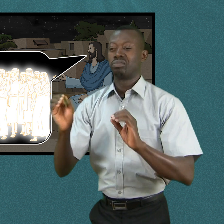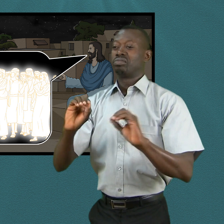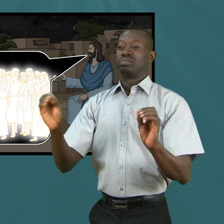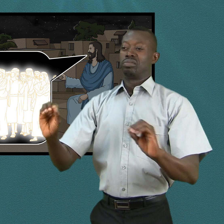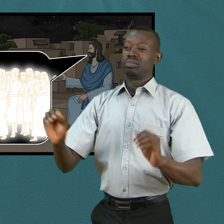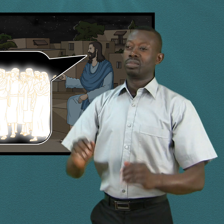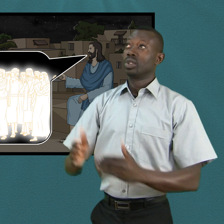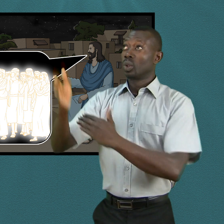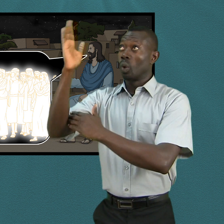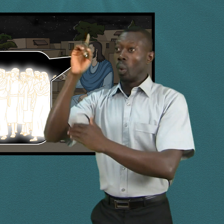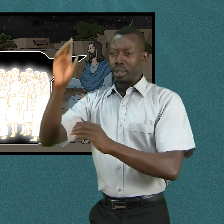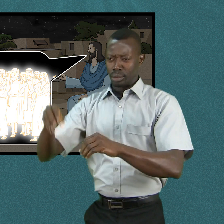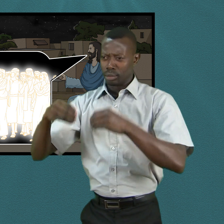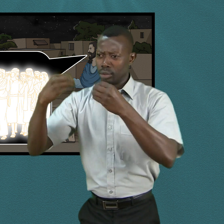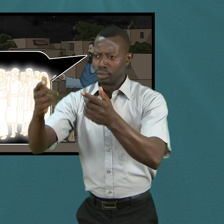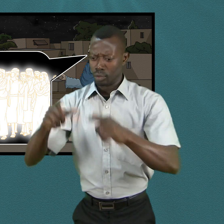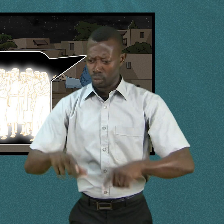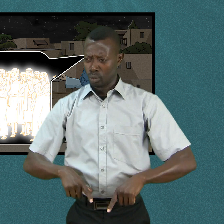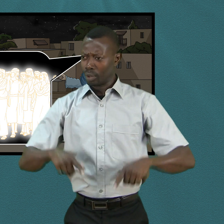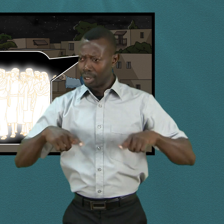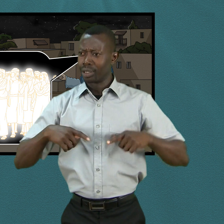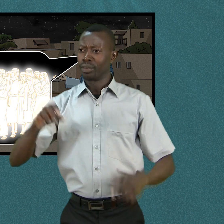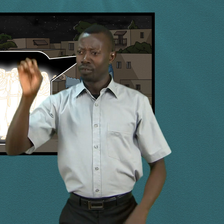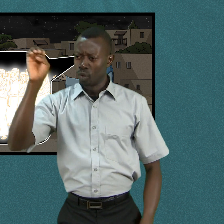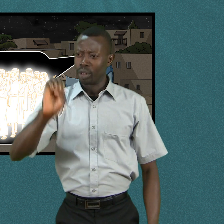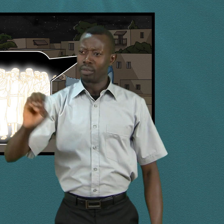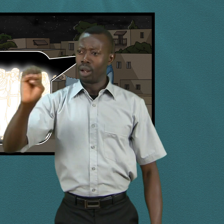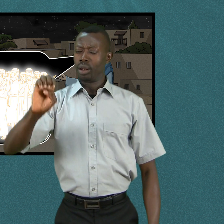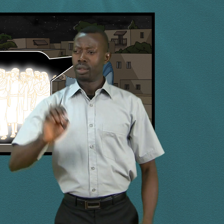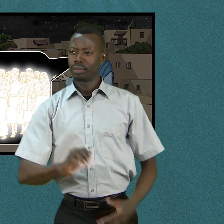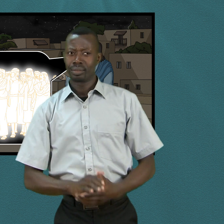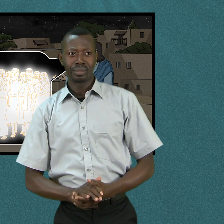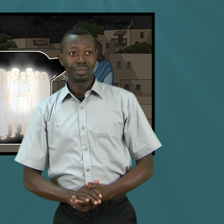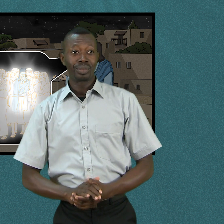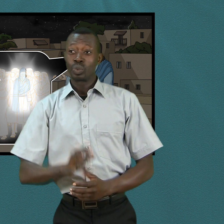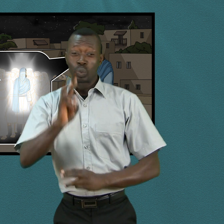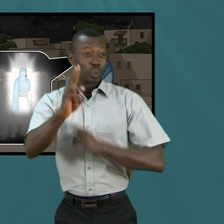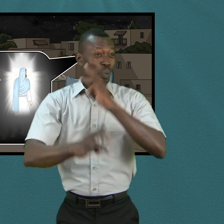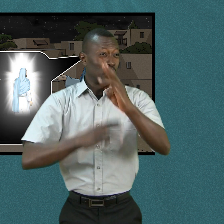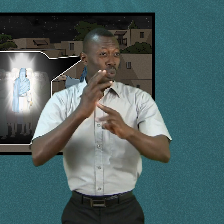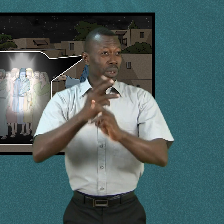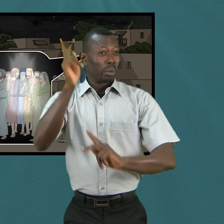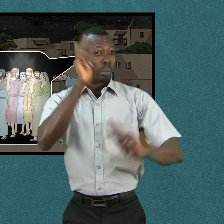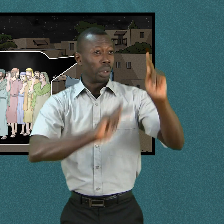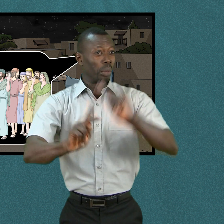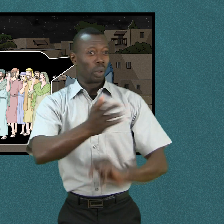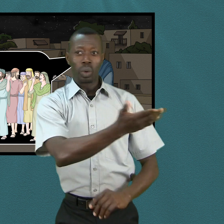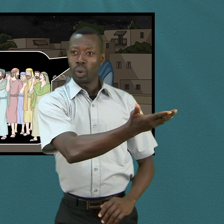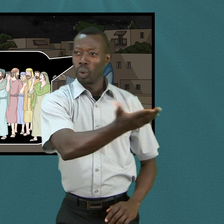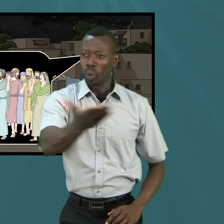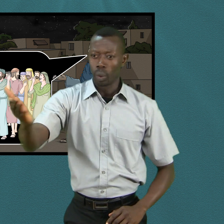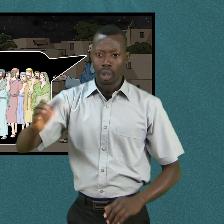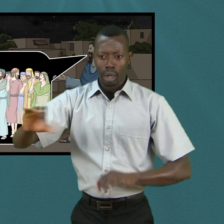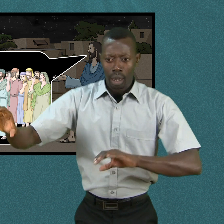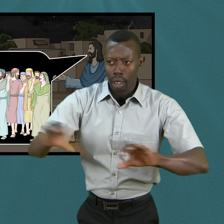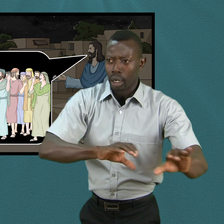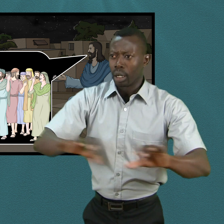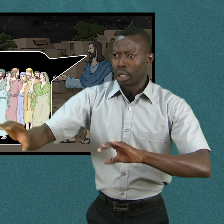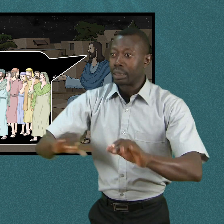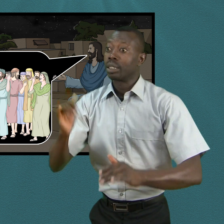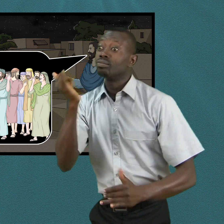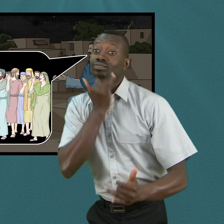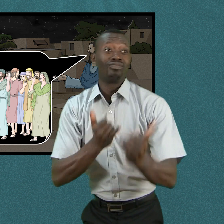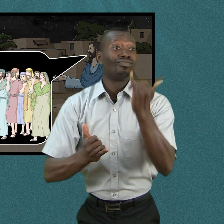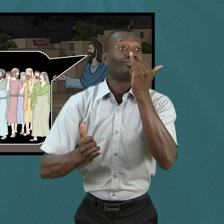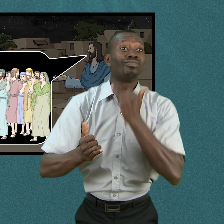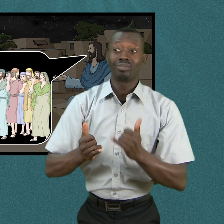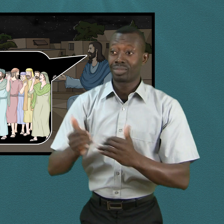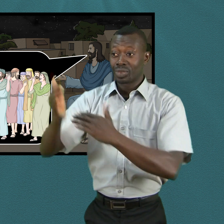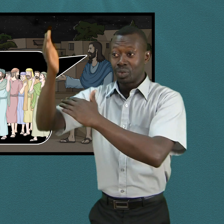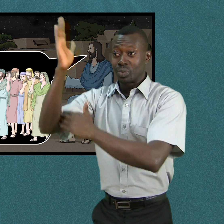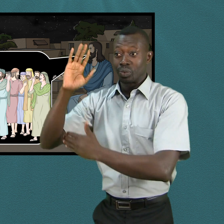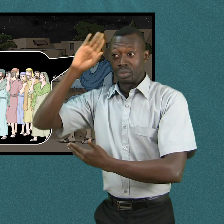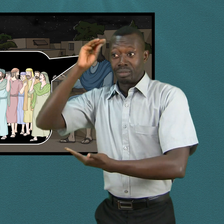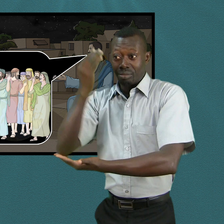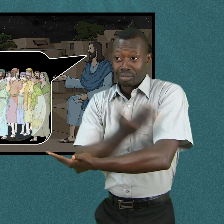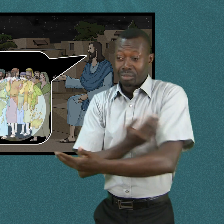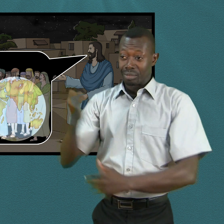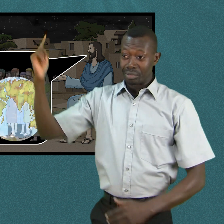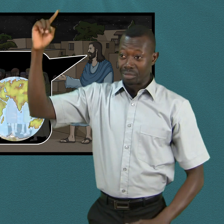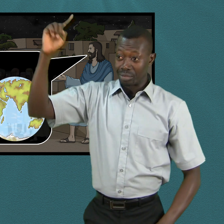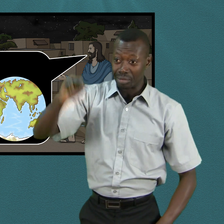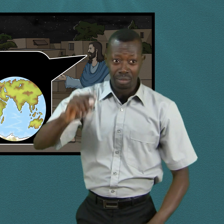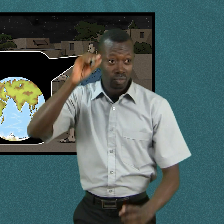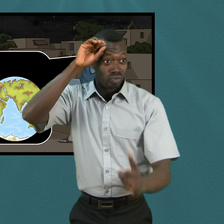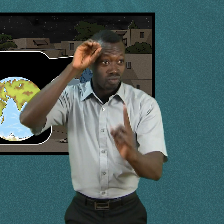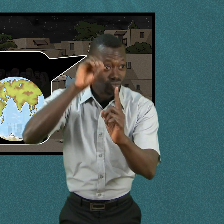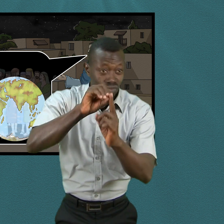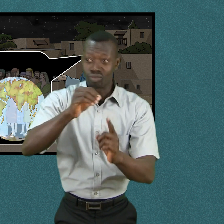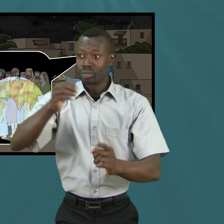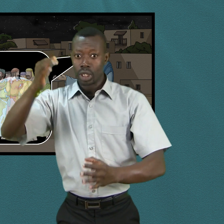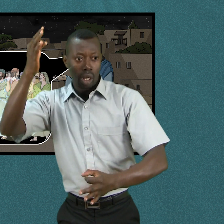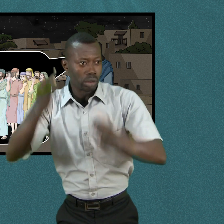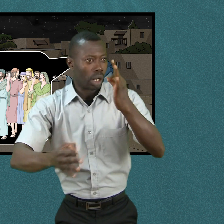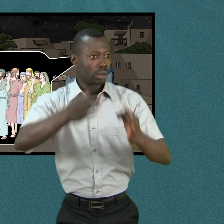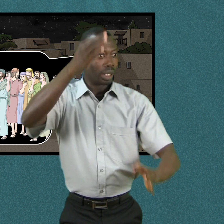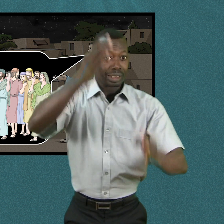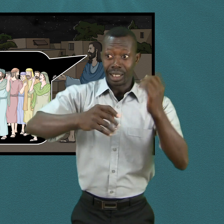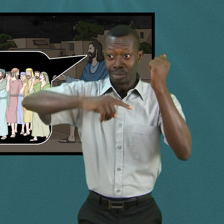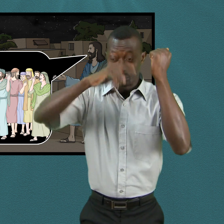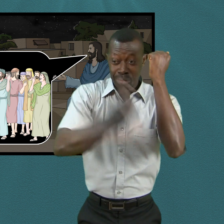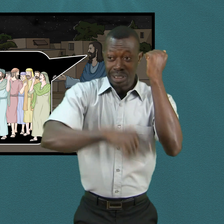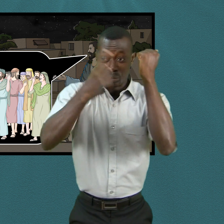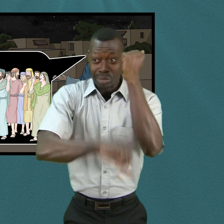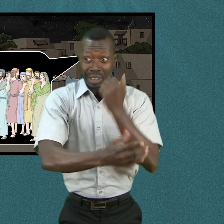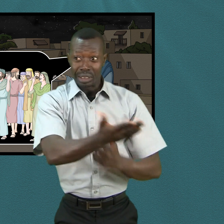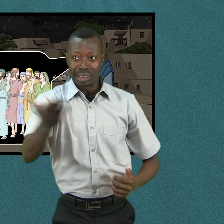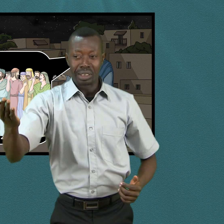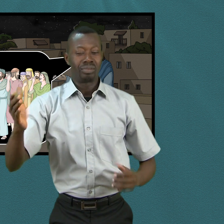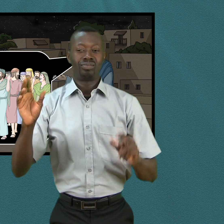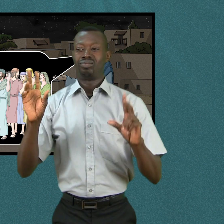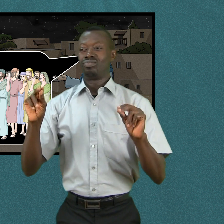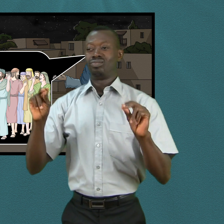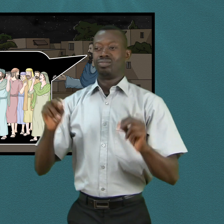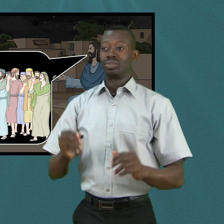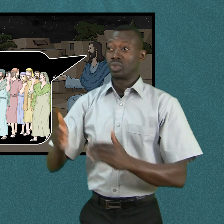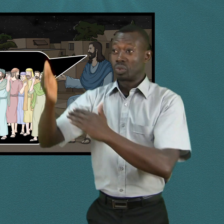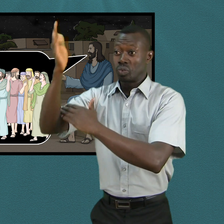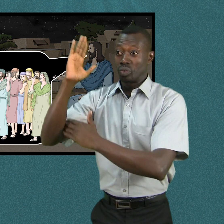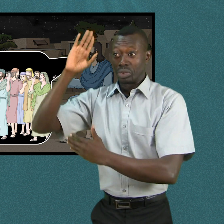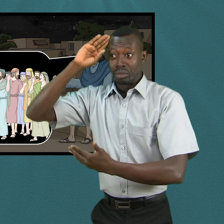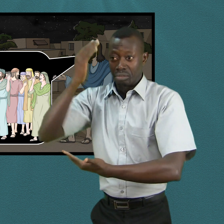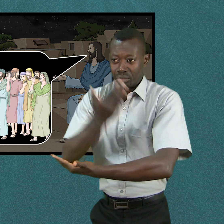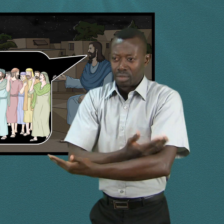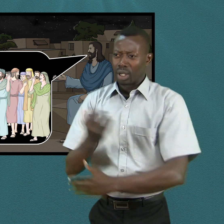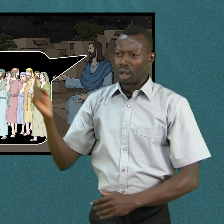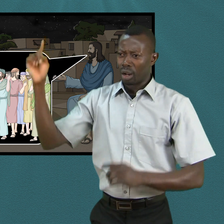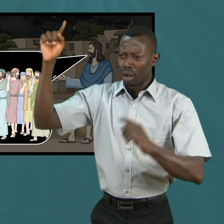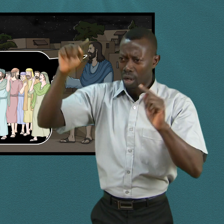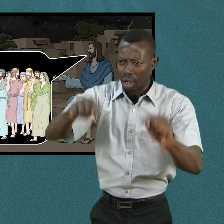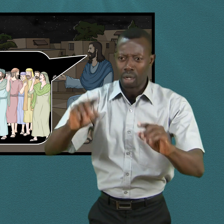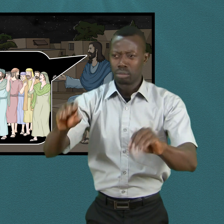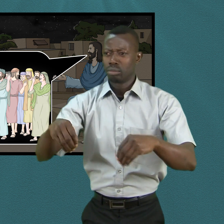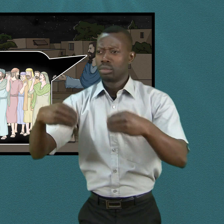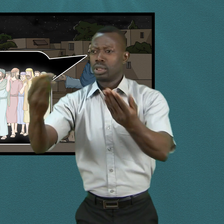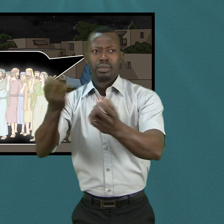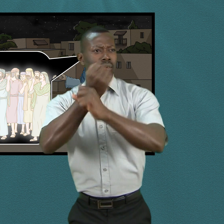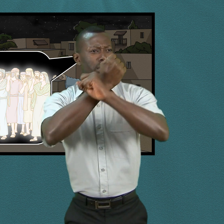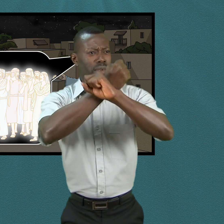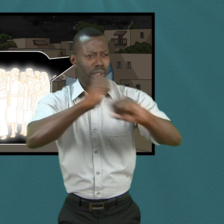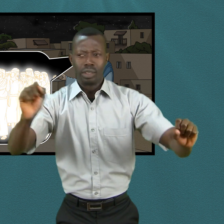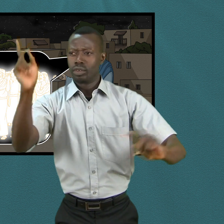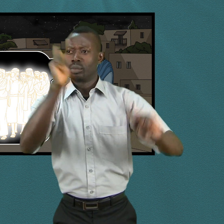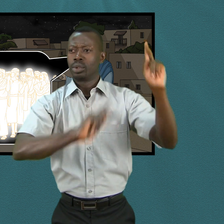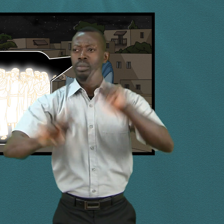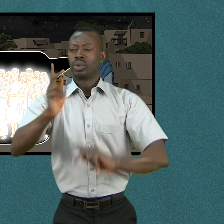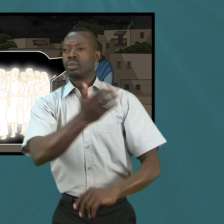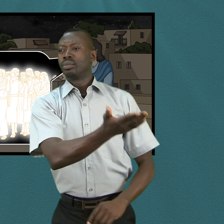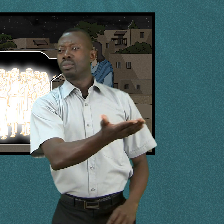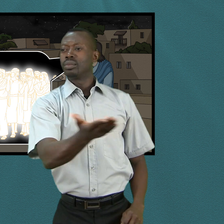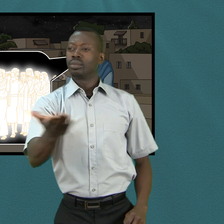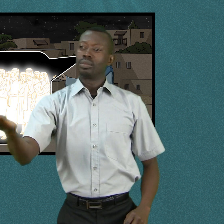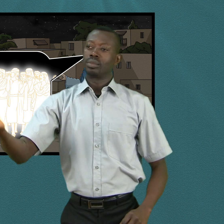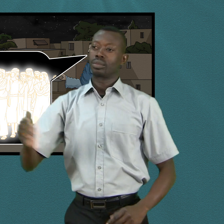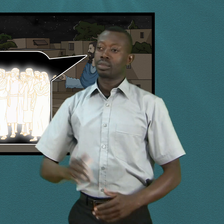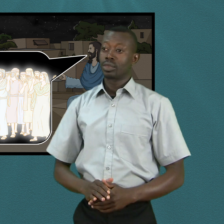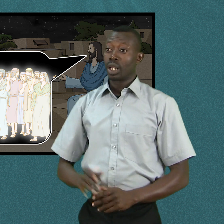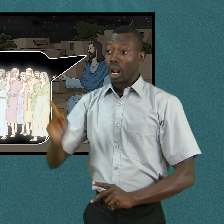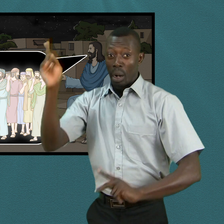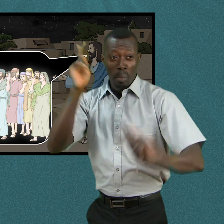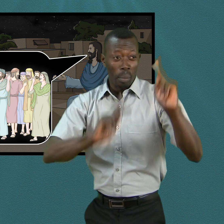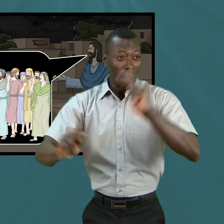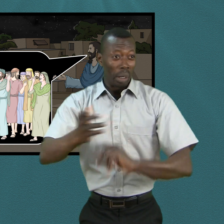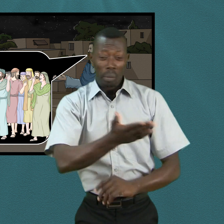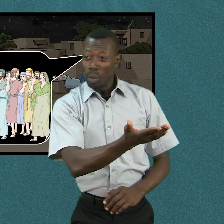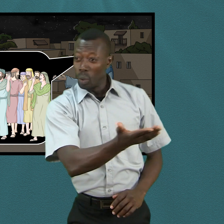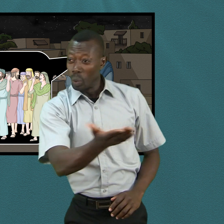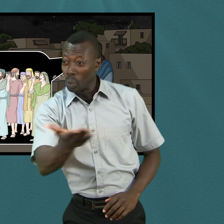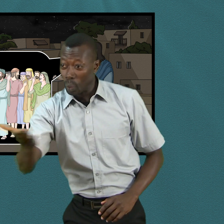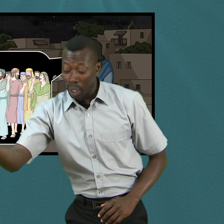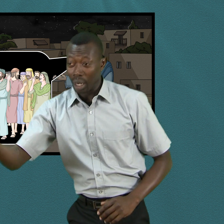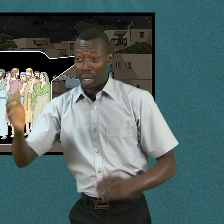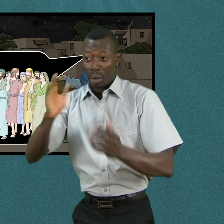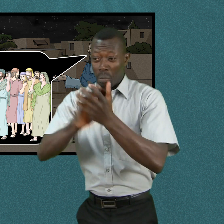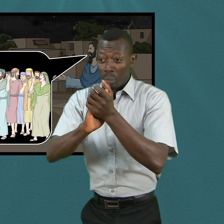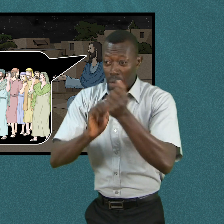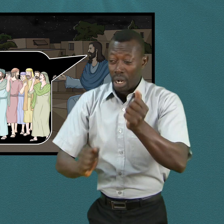For God did not send His Son into the world to condemn the world, but to save the world through Him.